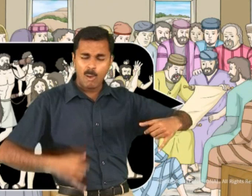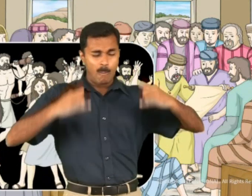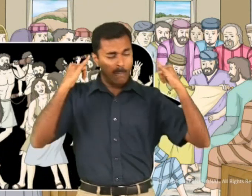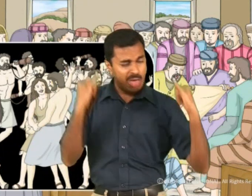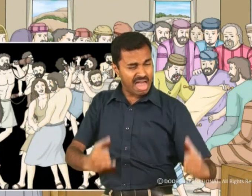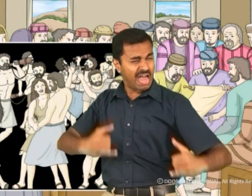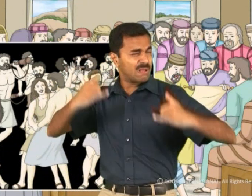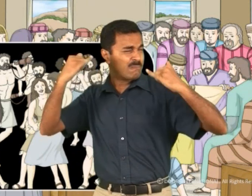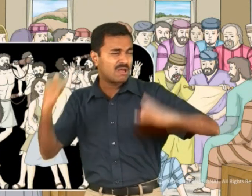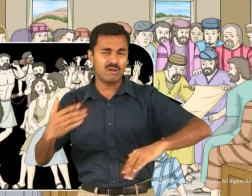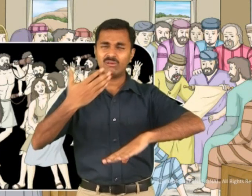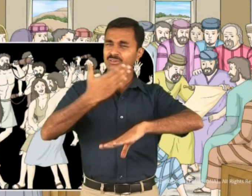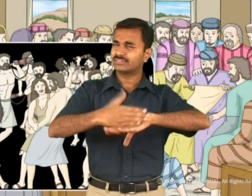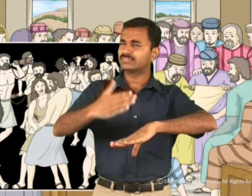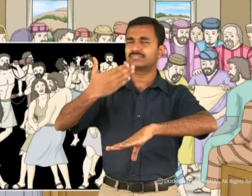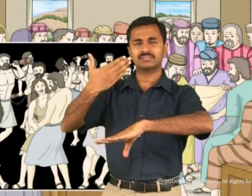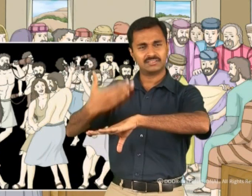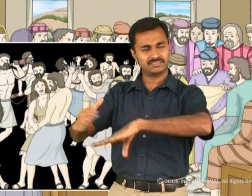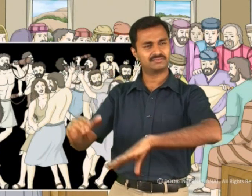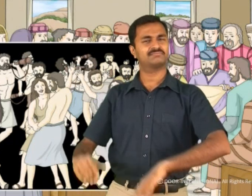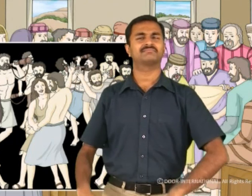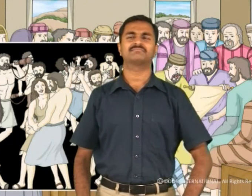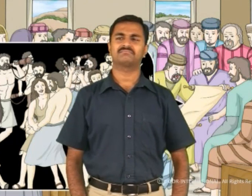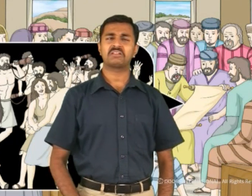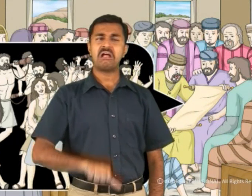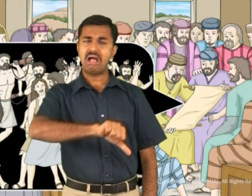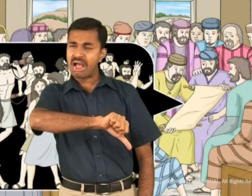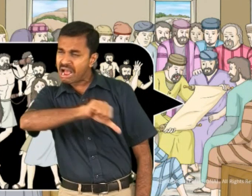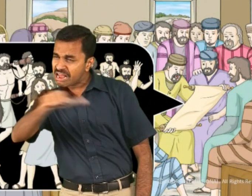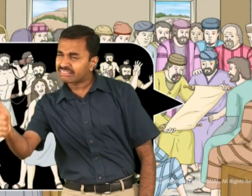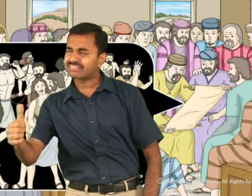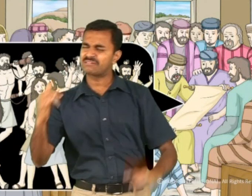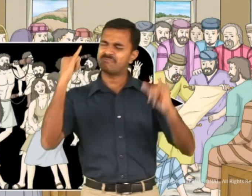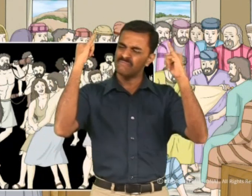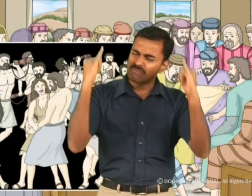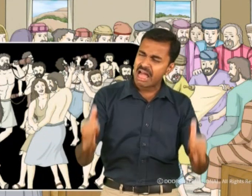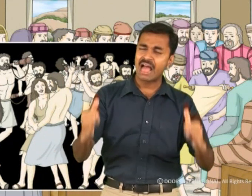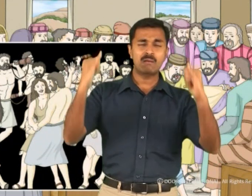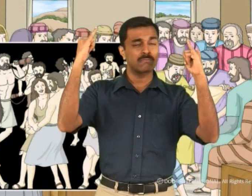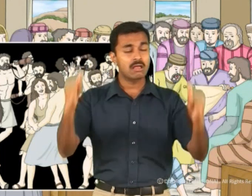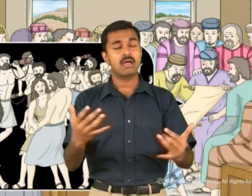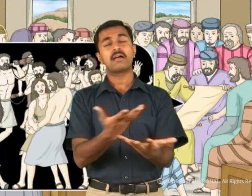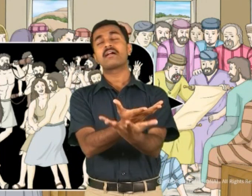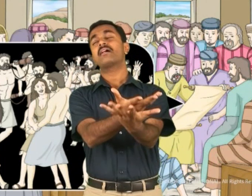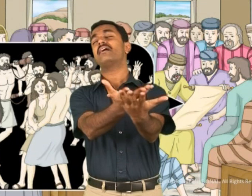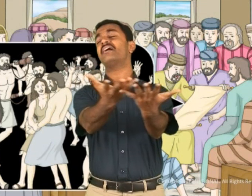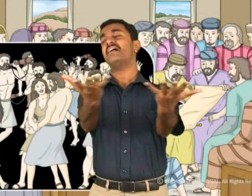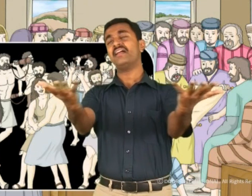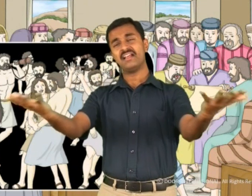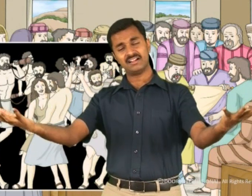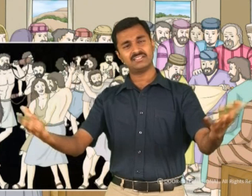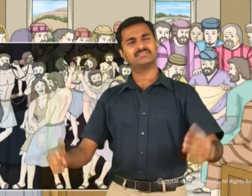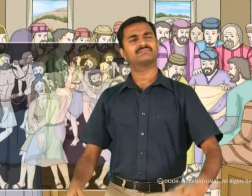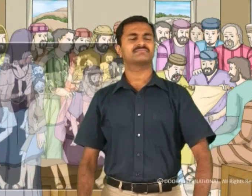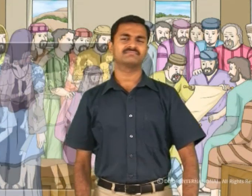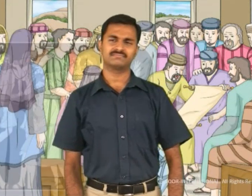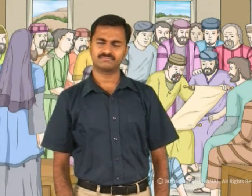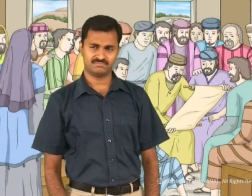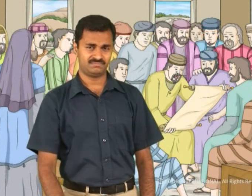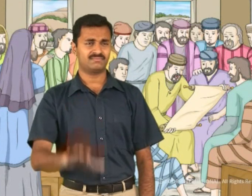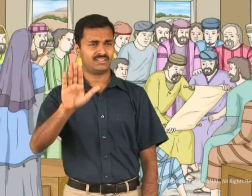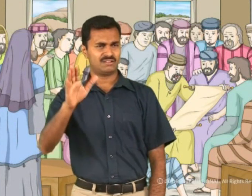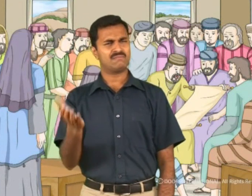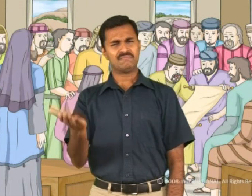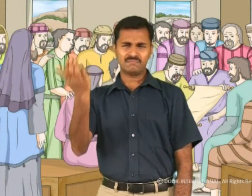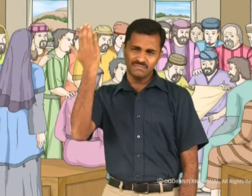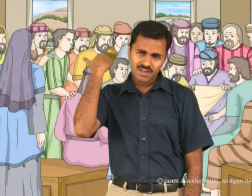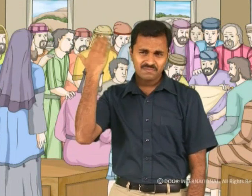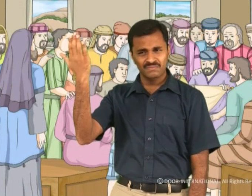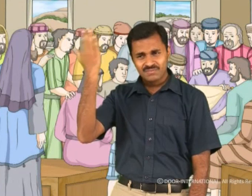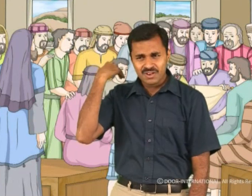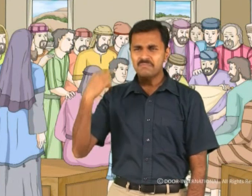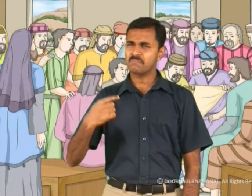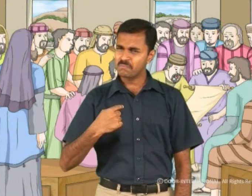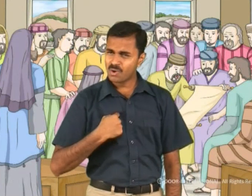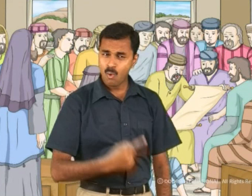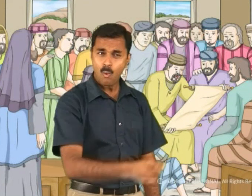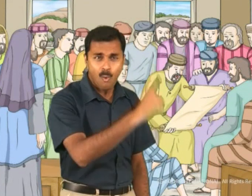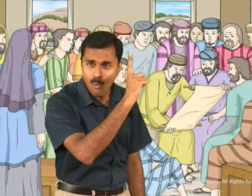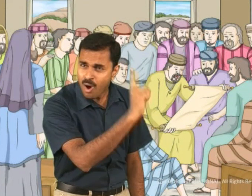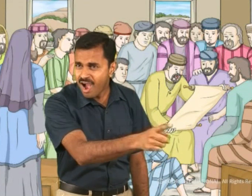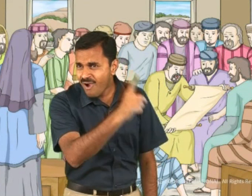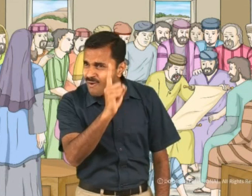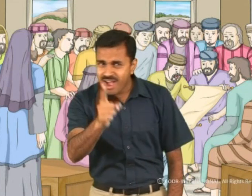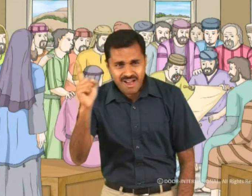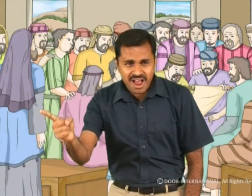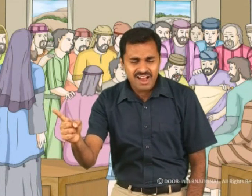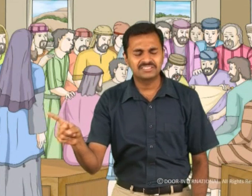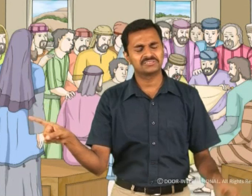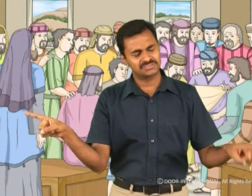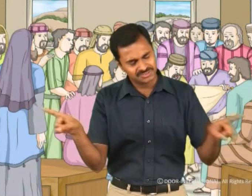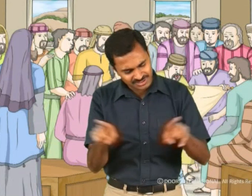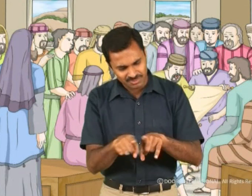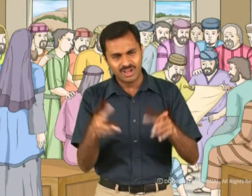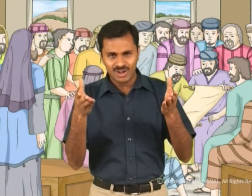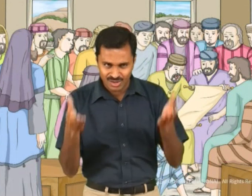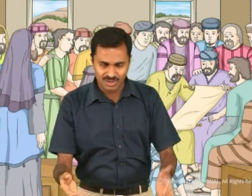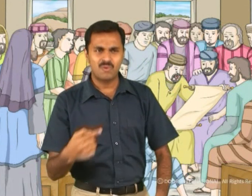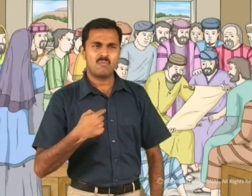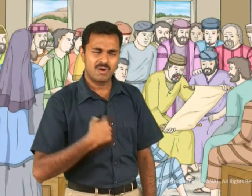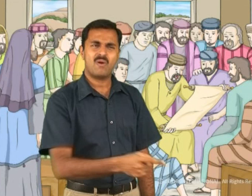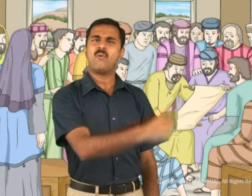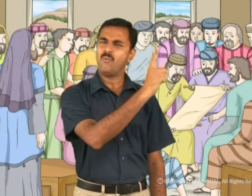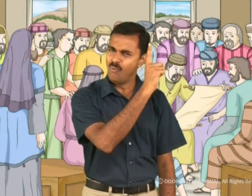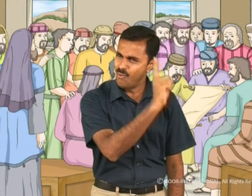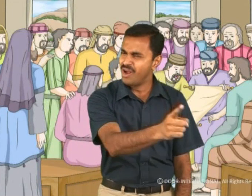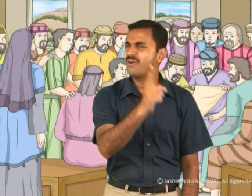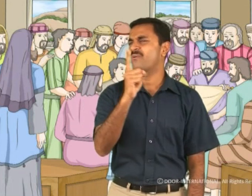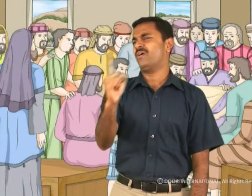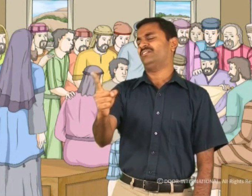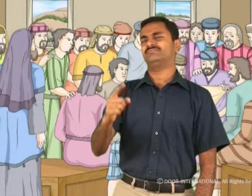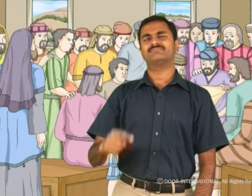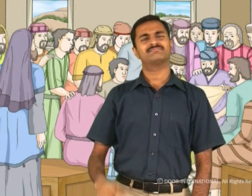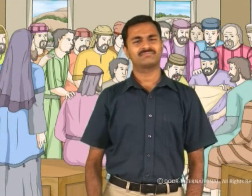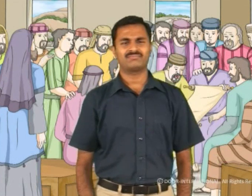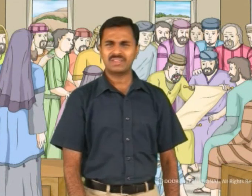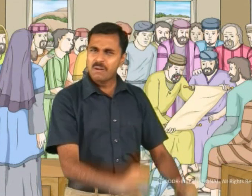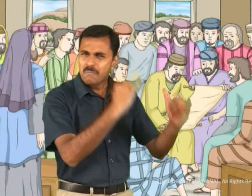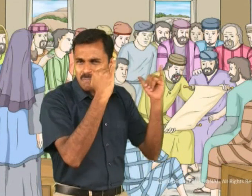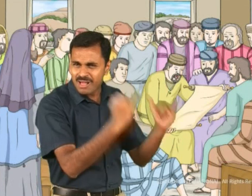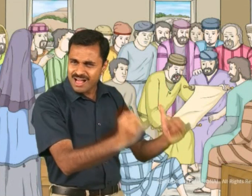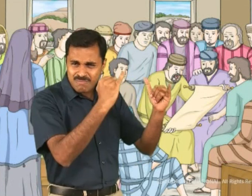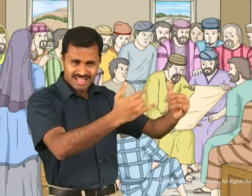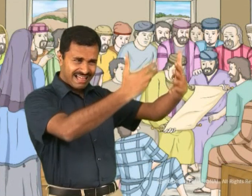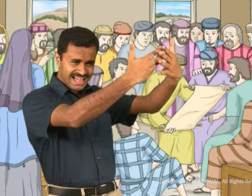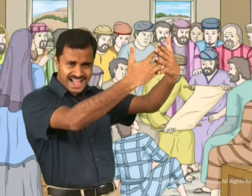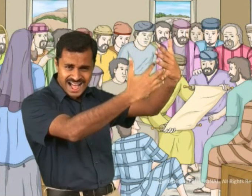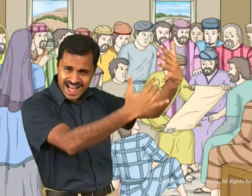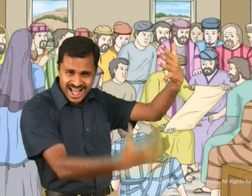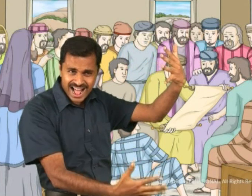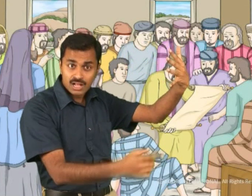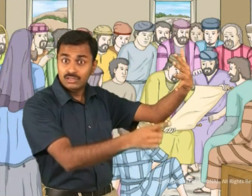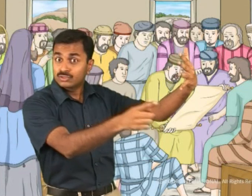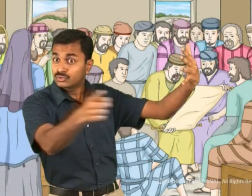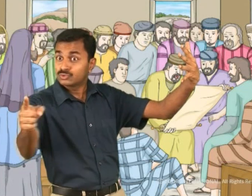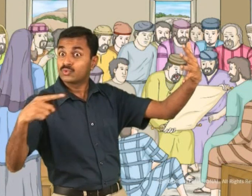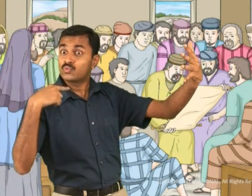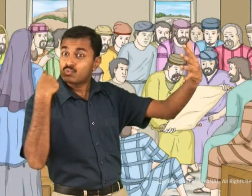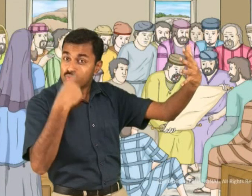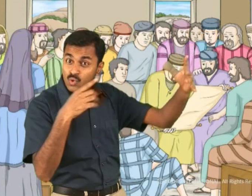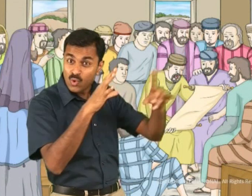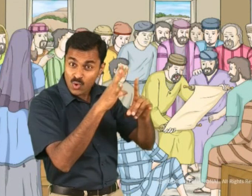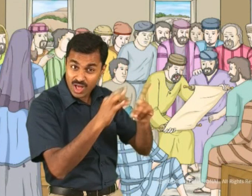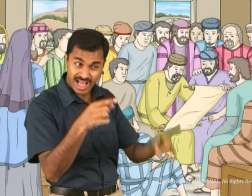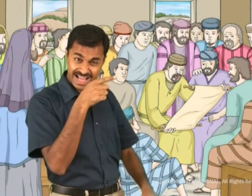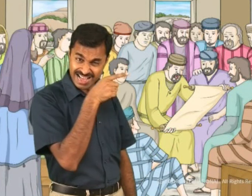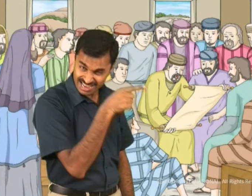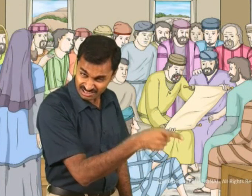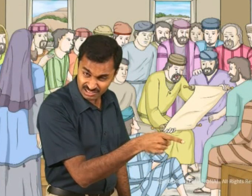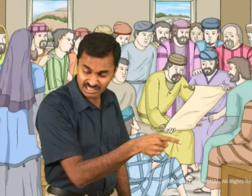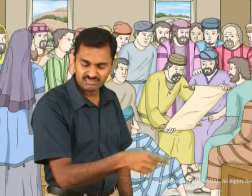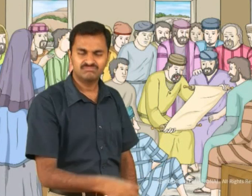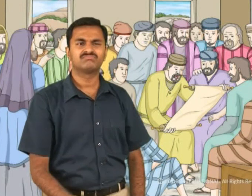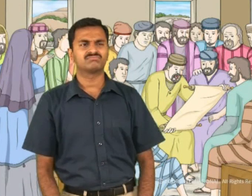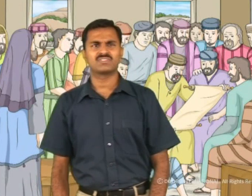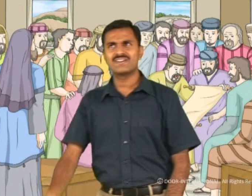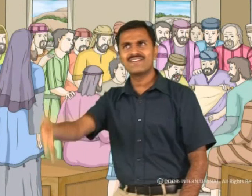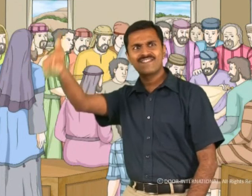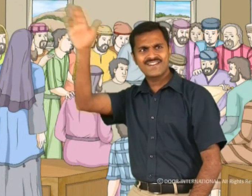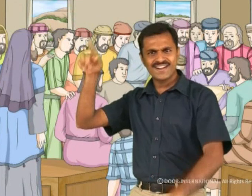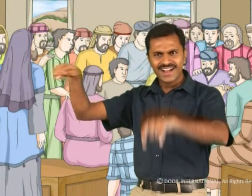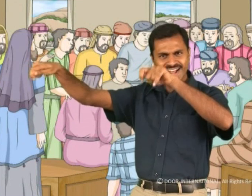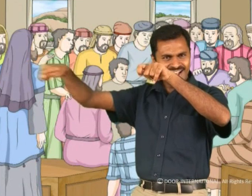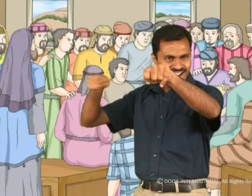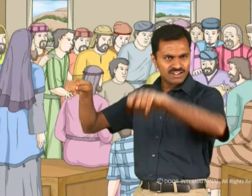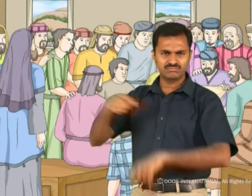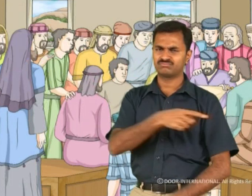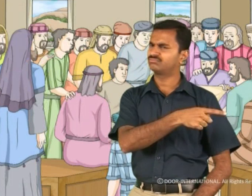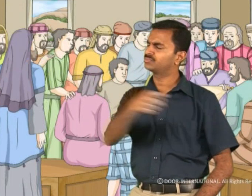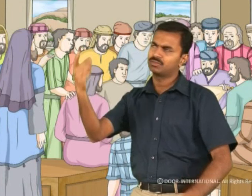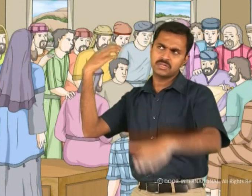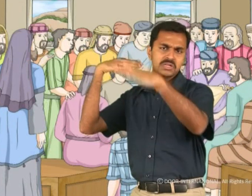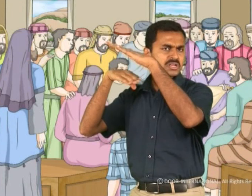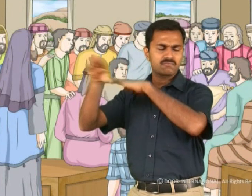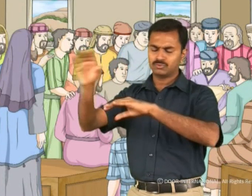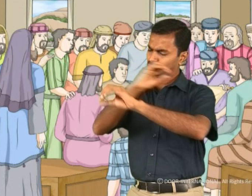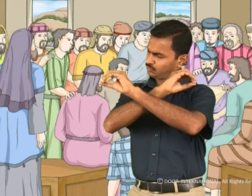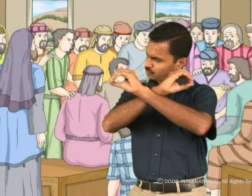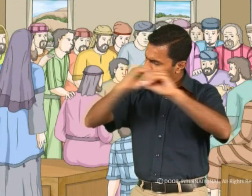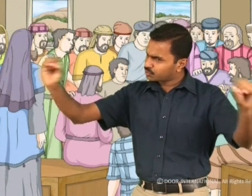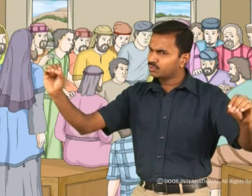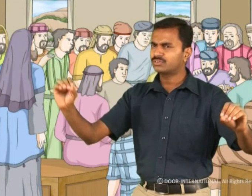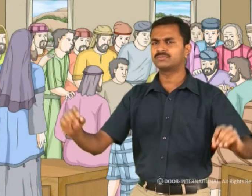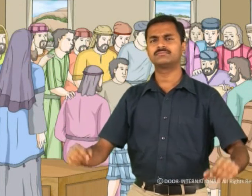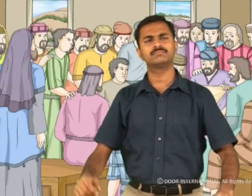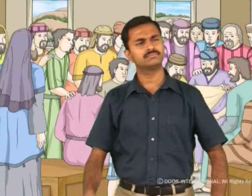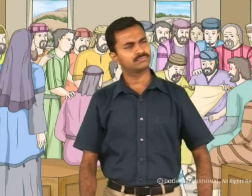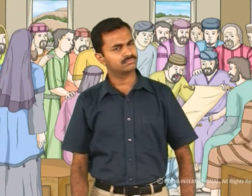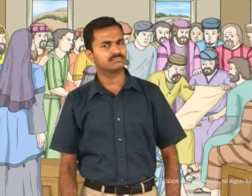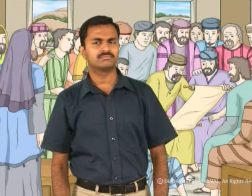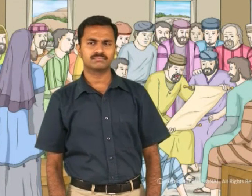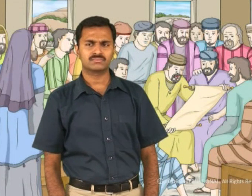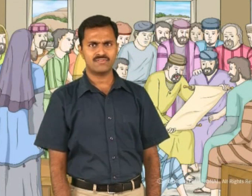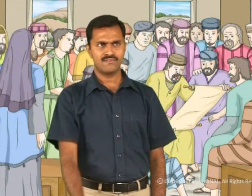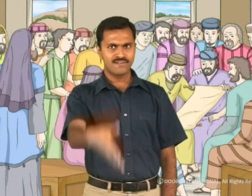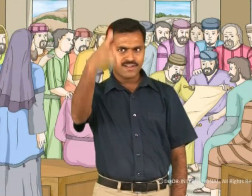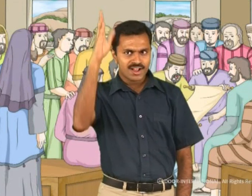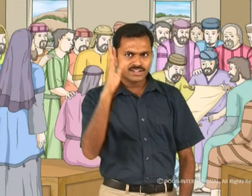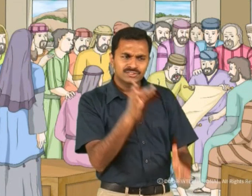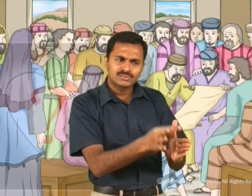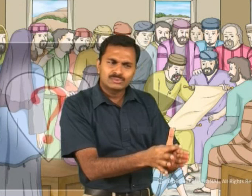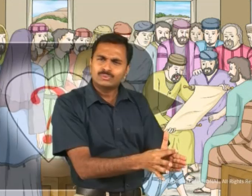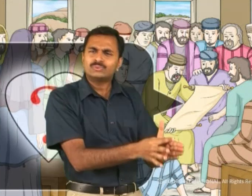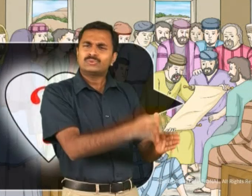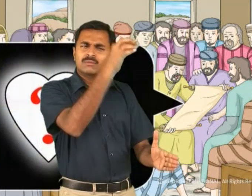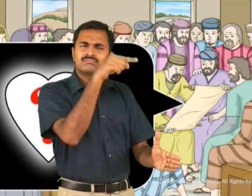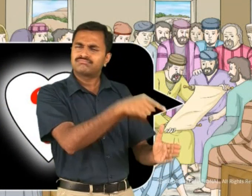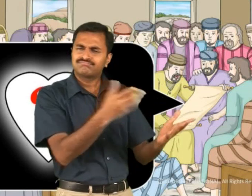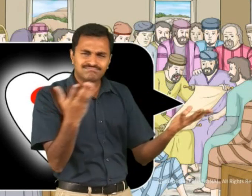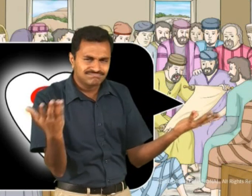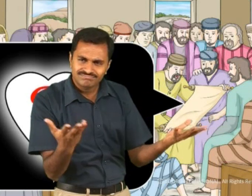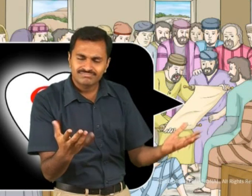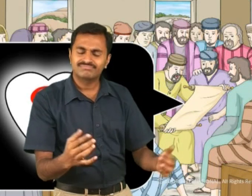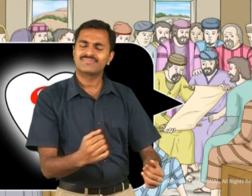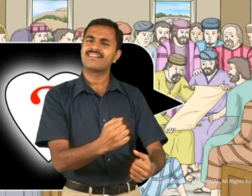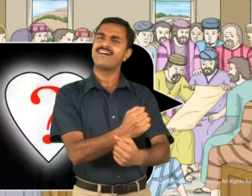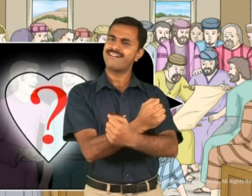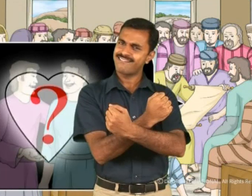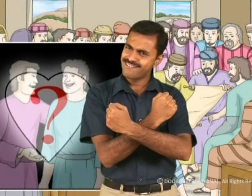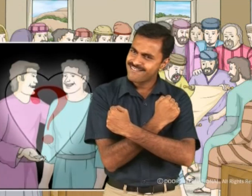I warn you, as I did before, that those who practice such things will not inherit the kingdom of God.